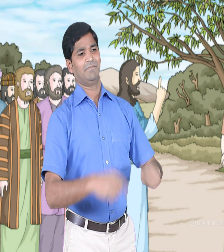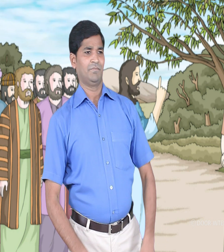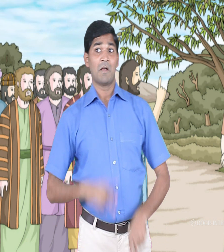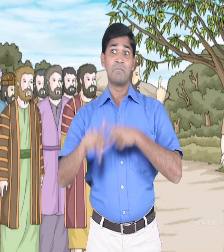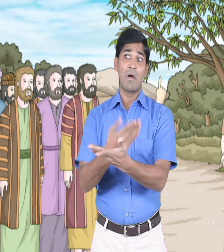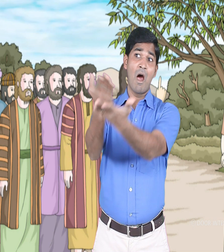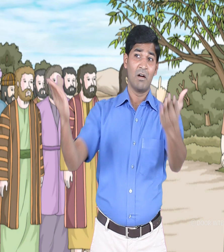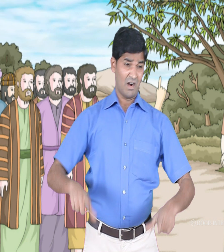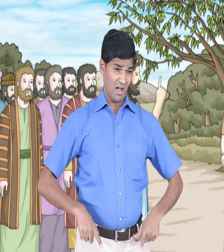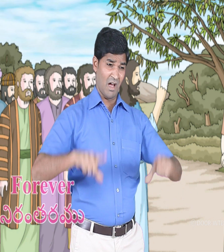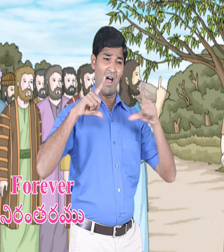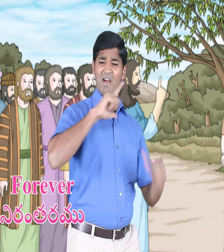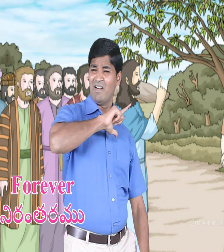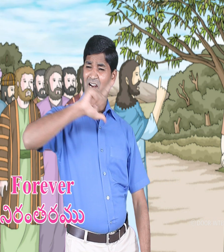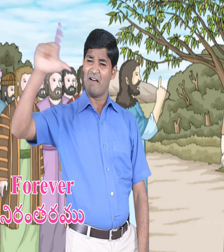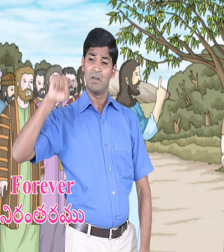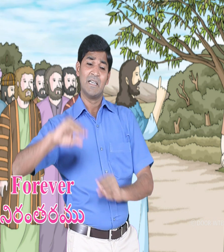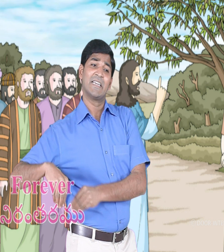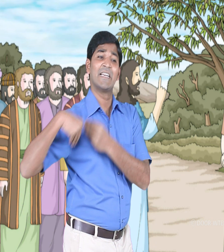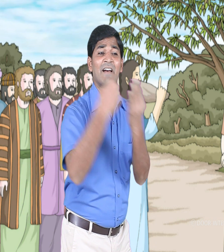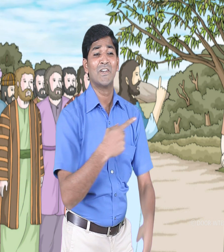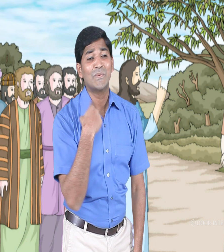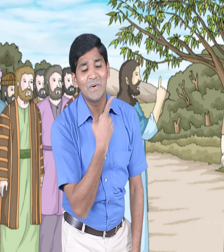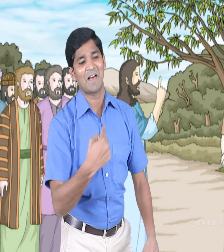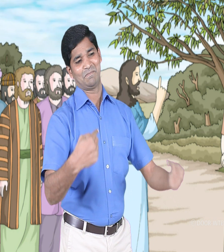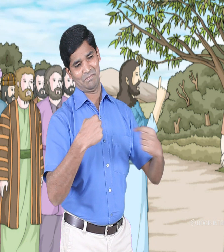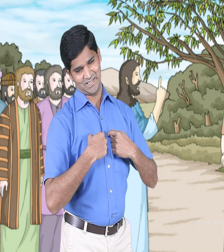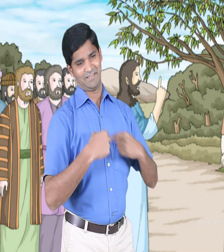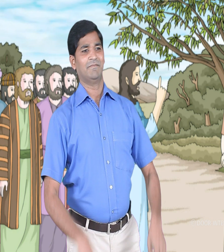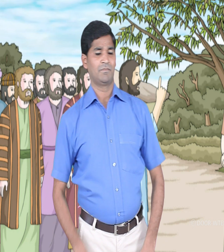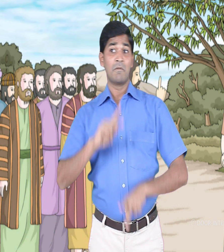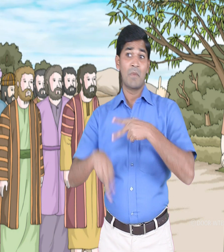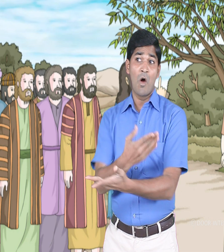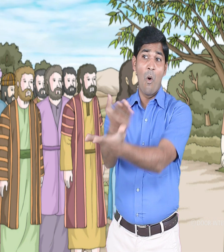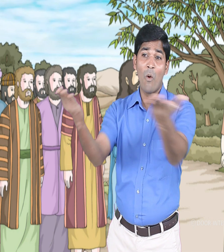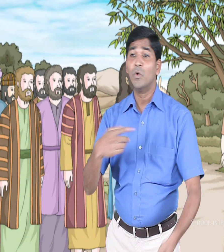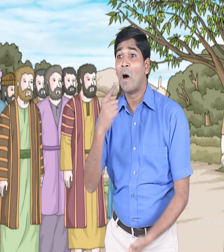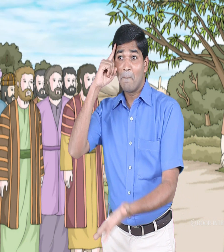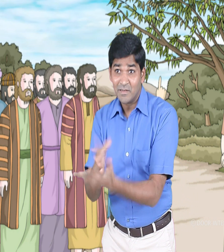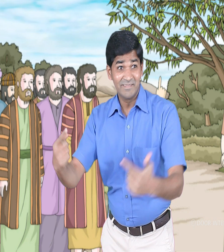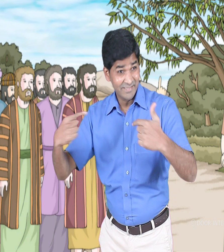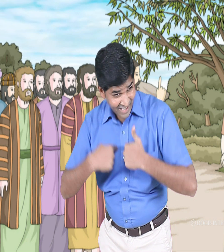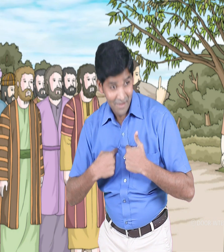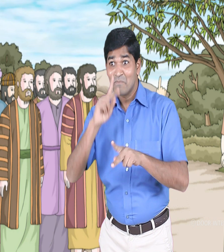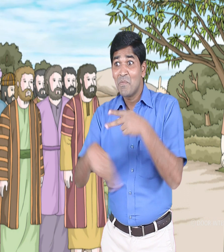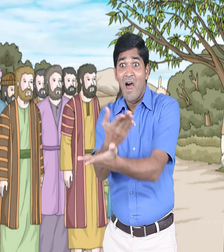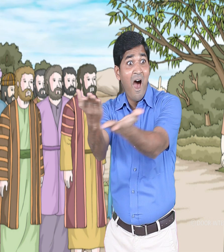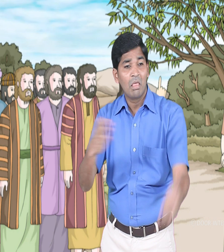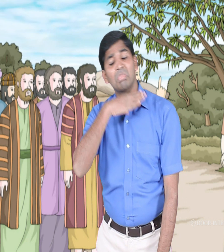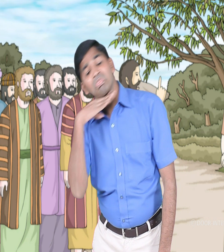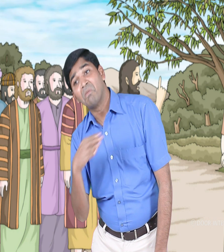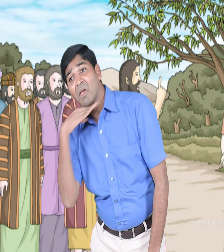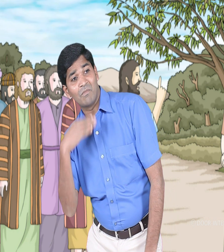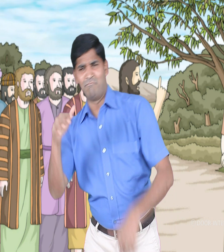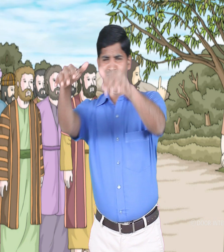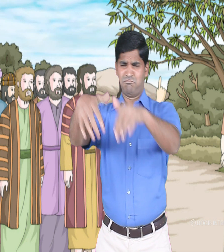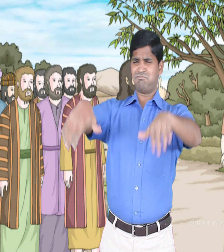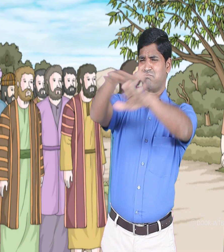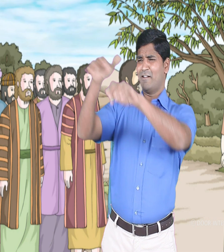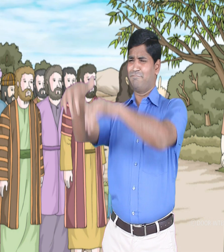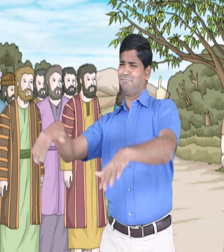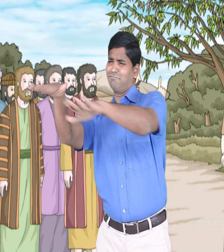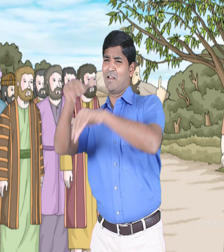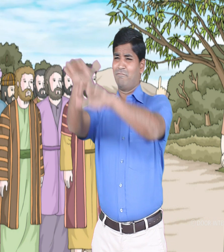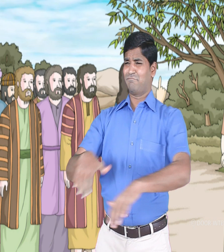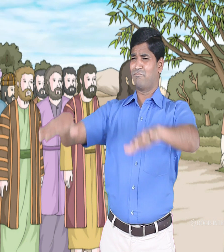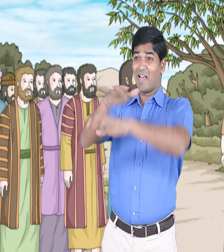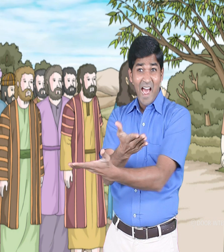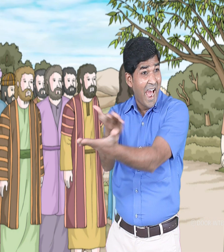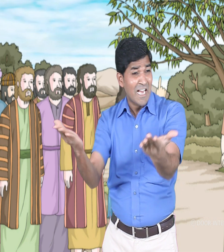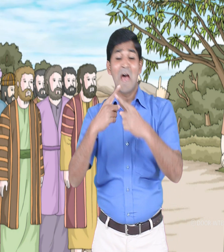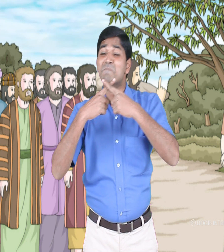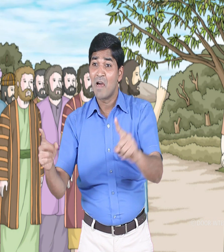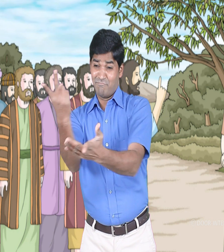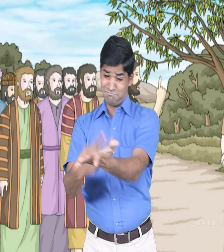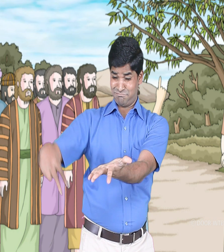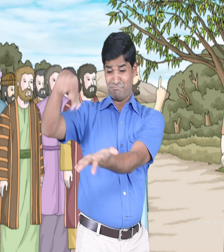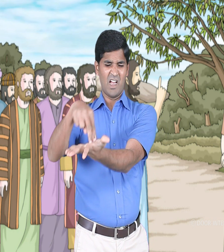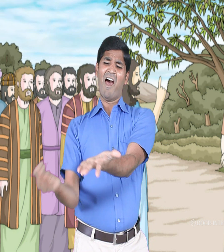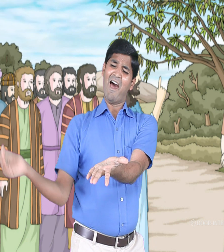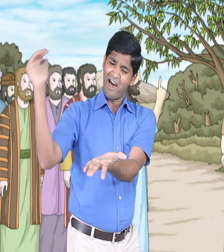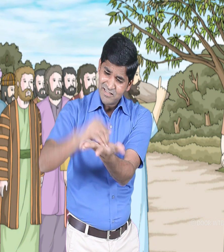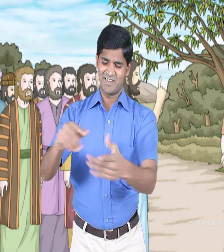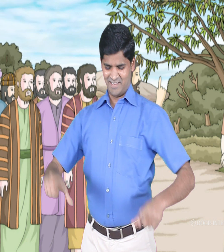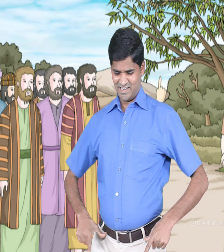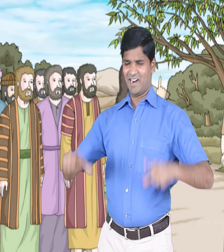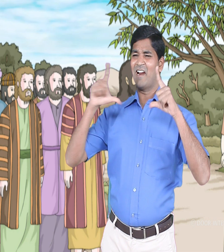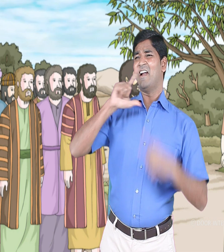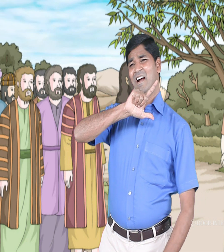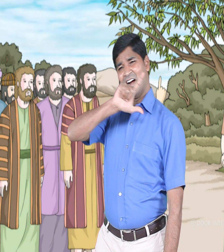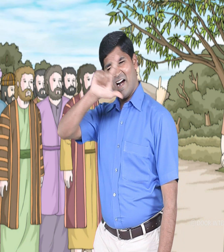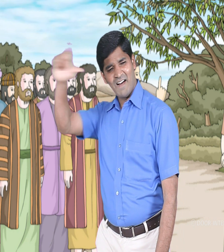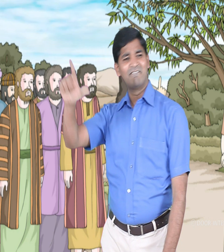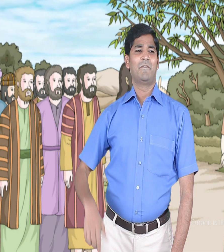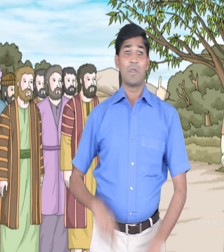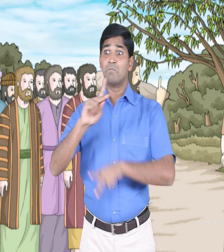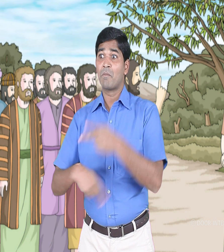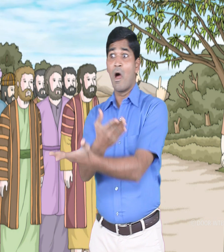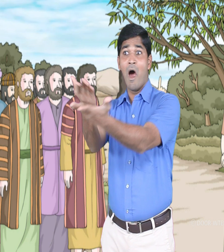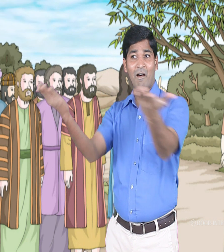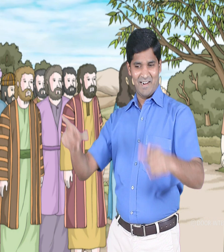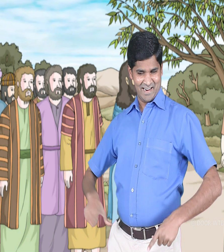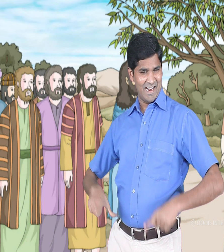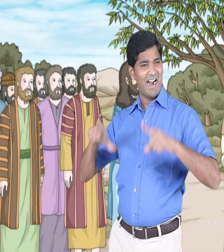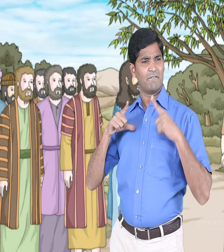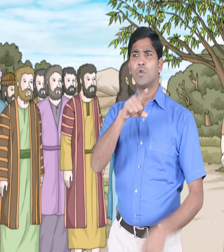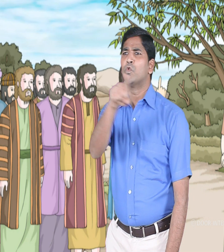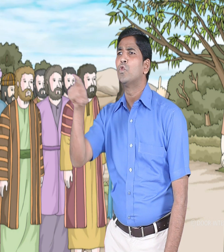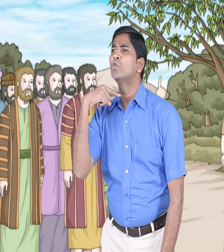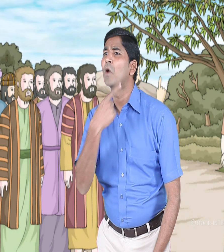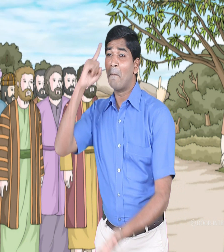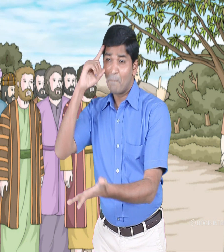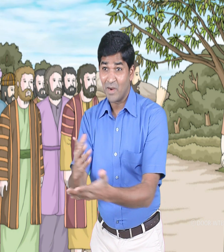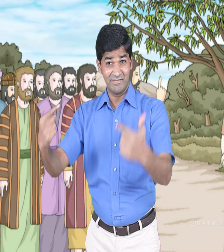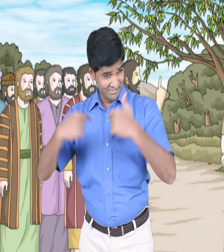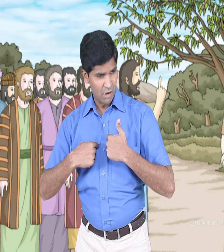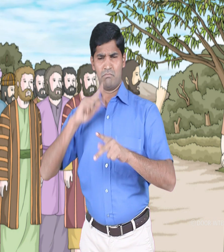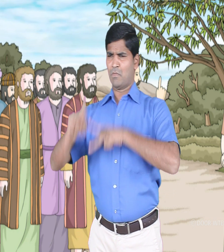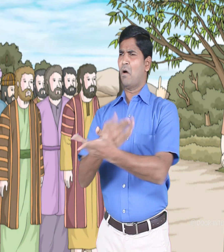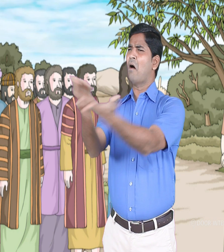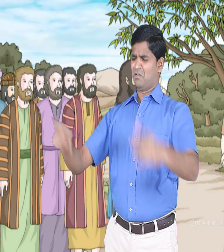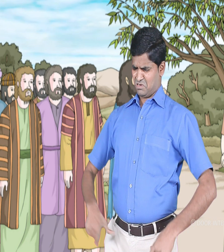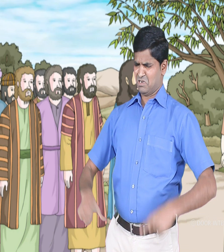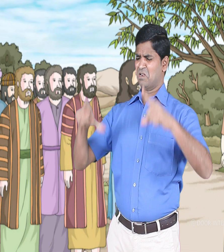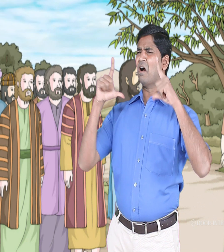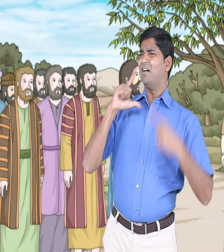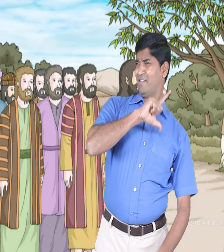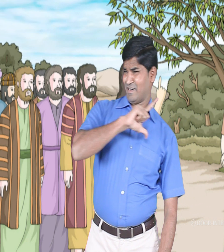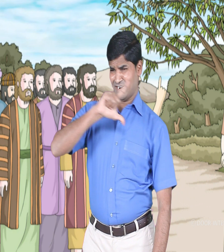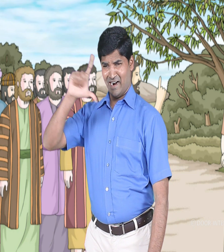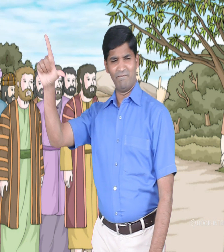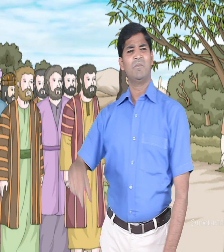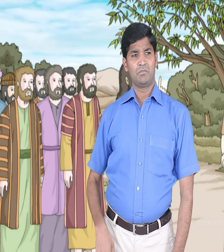And everyone who lives and believes in Me will never die.